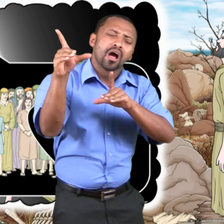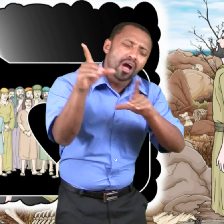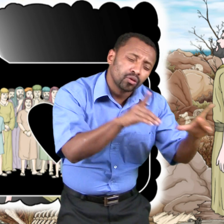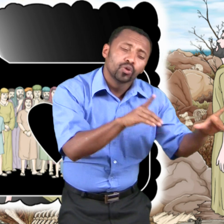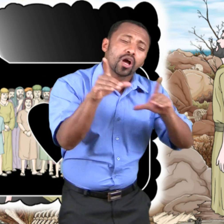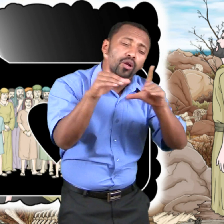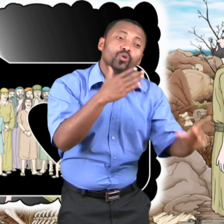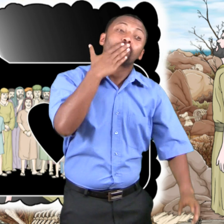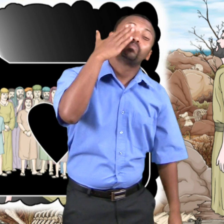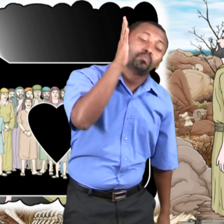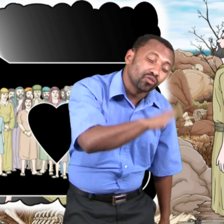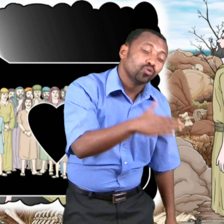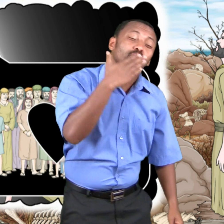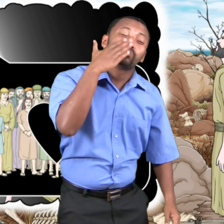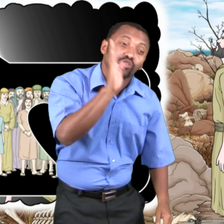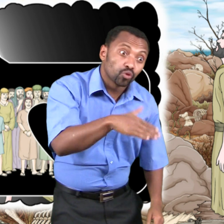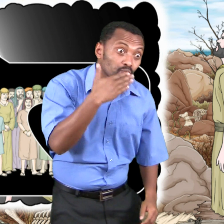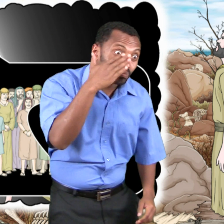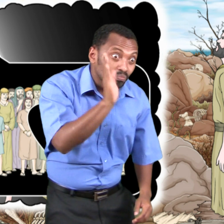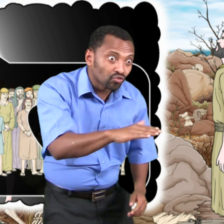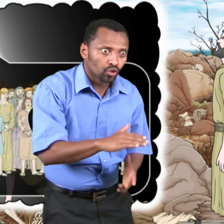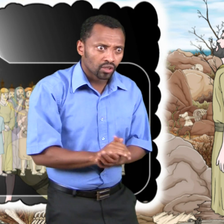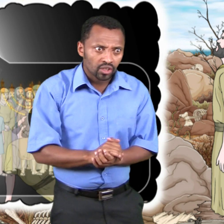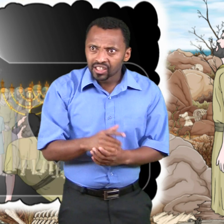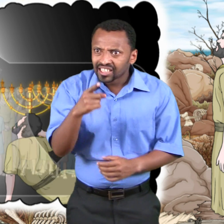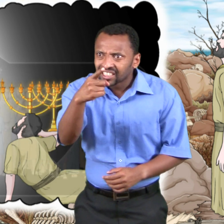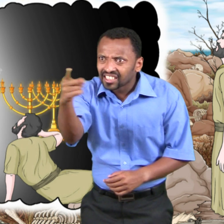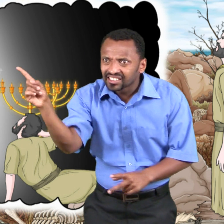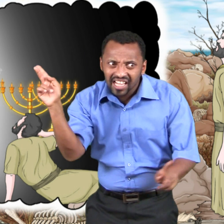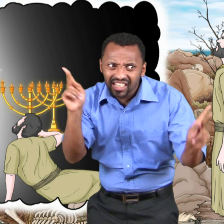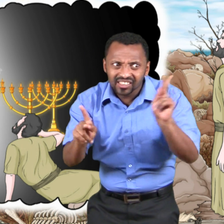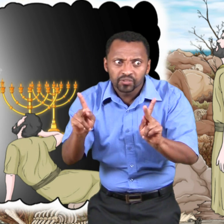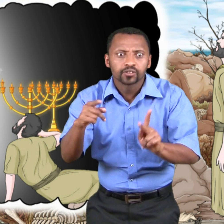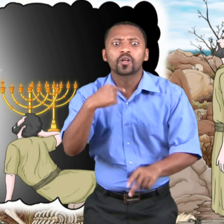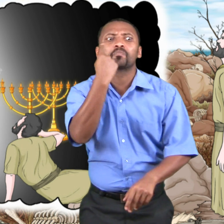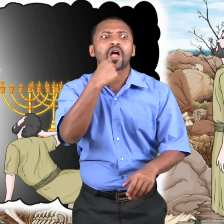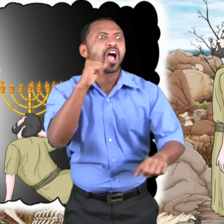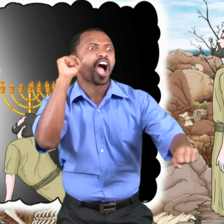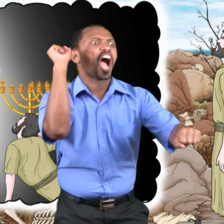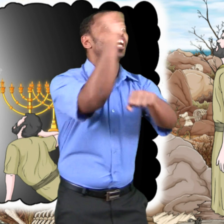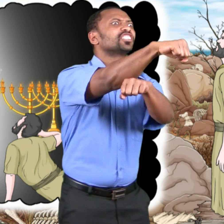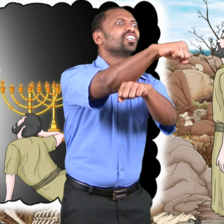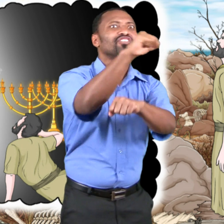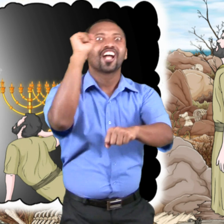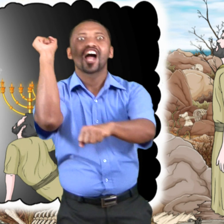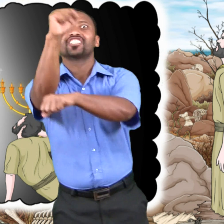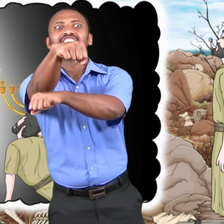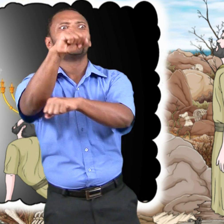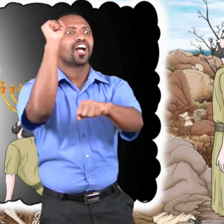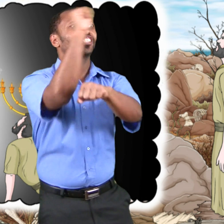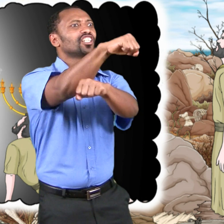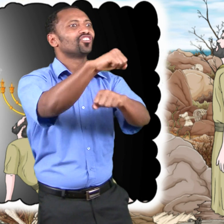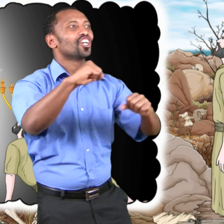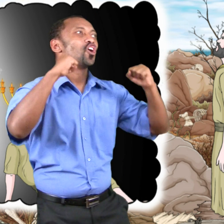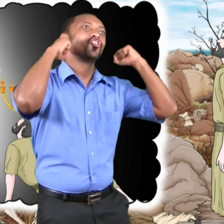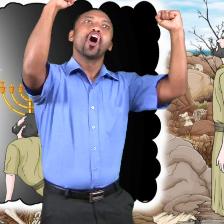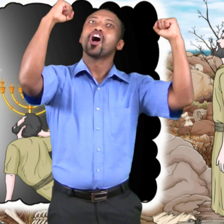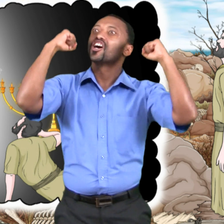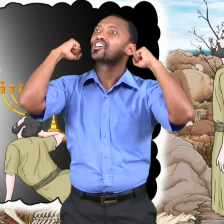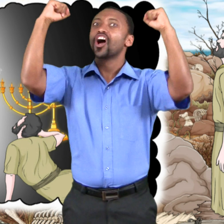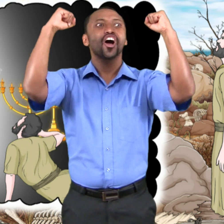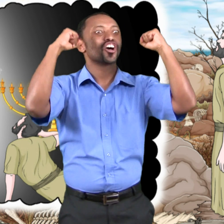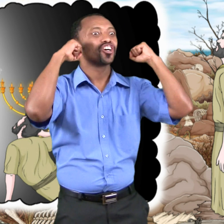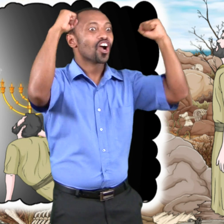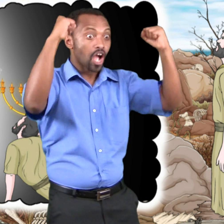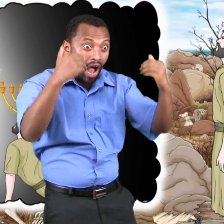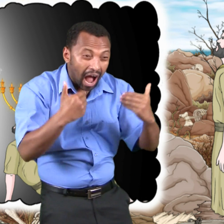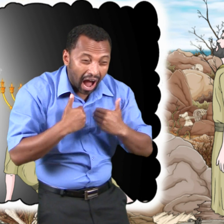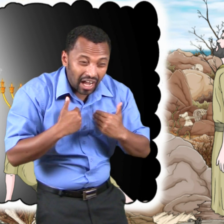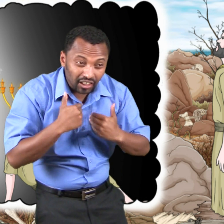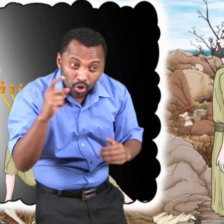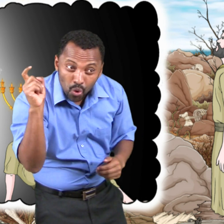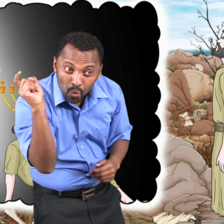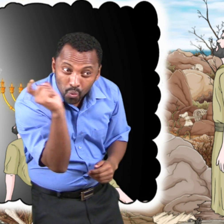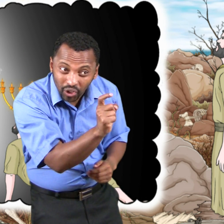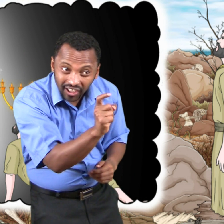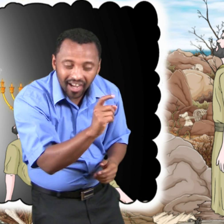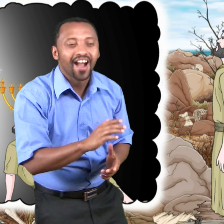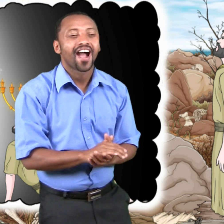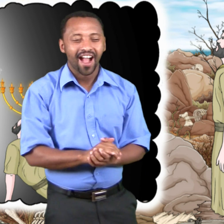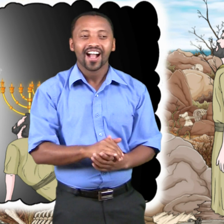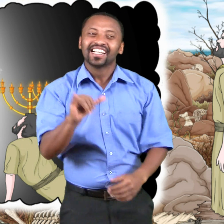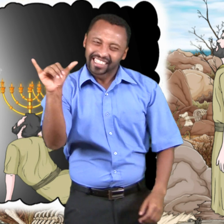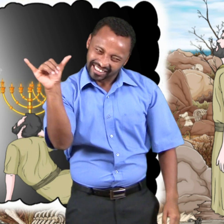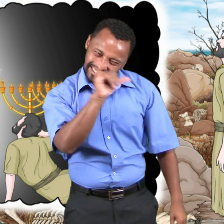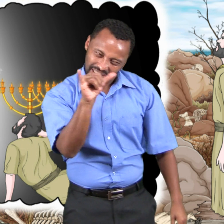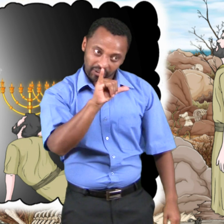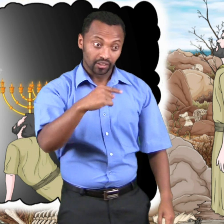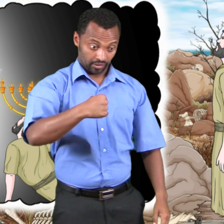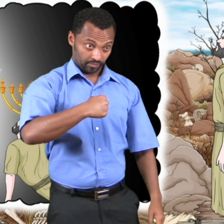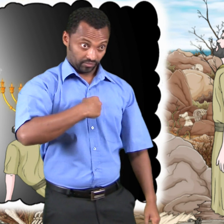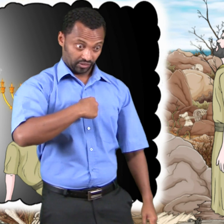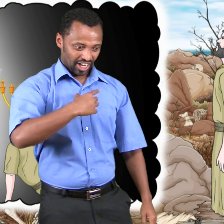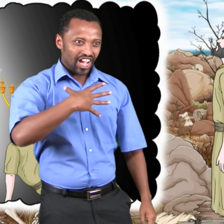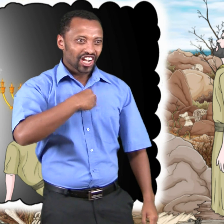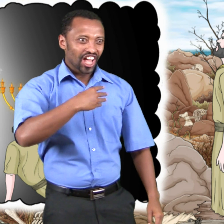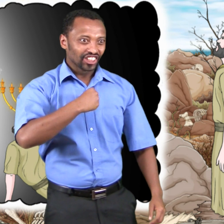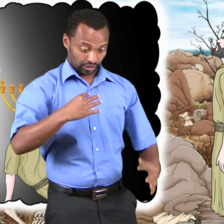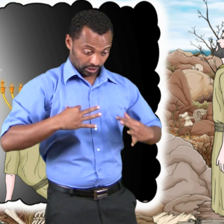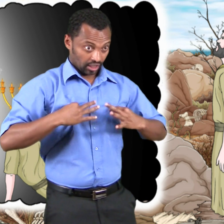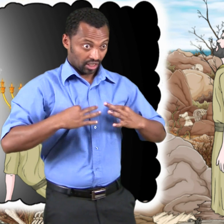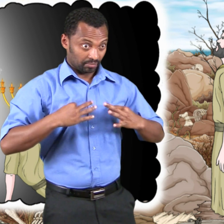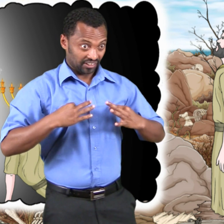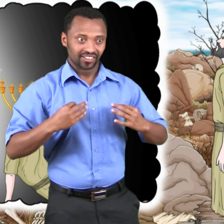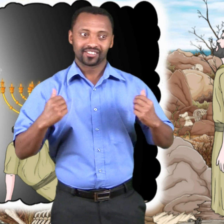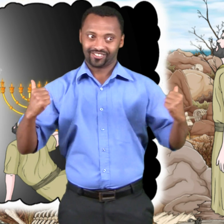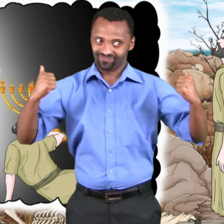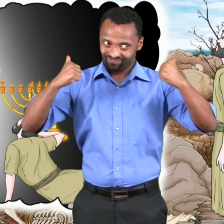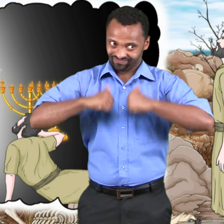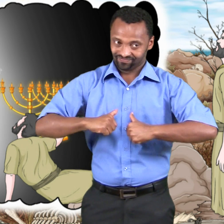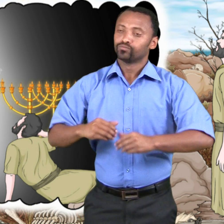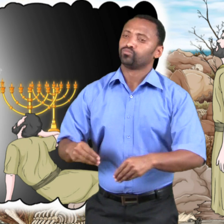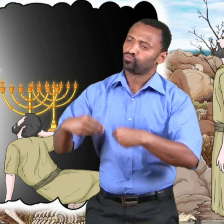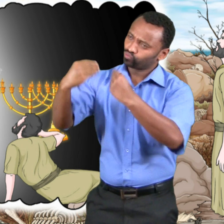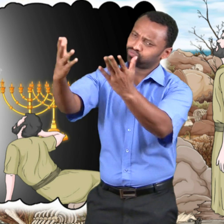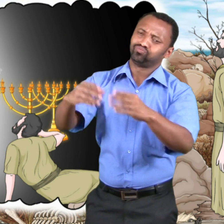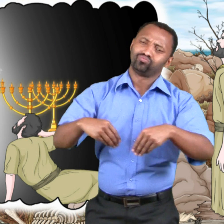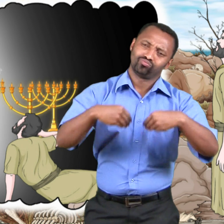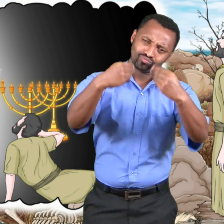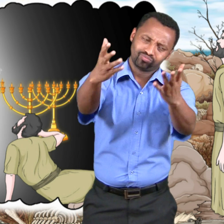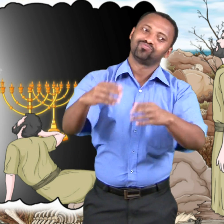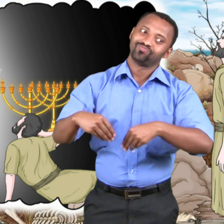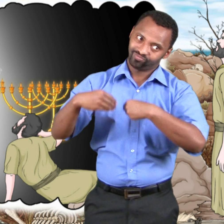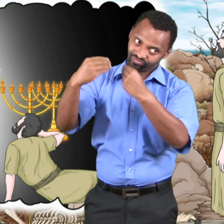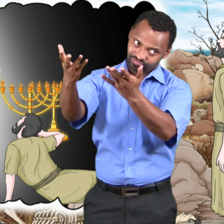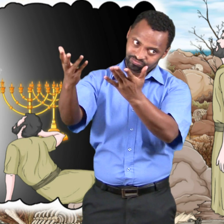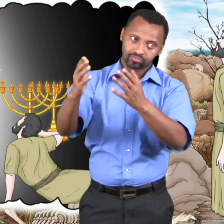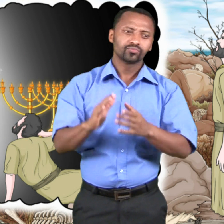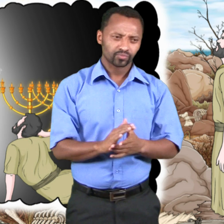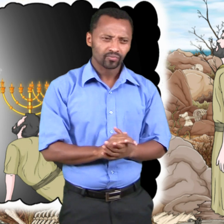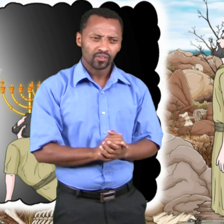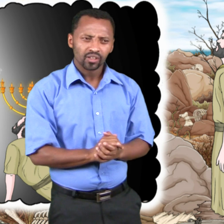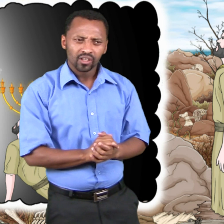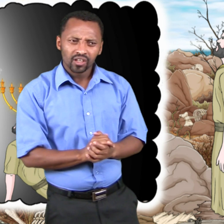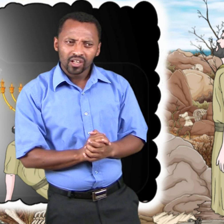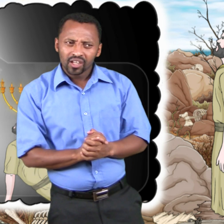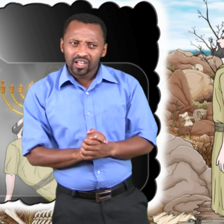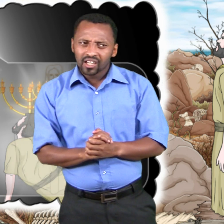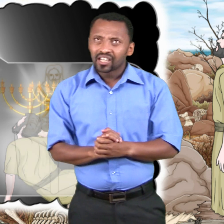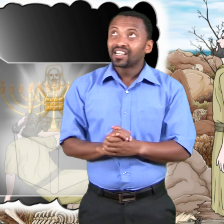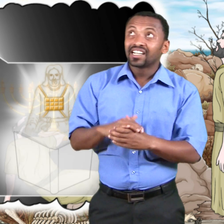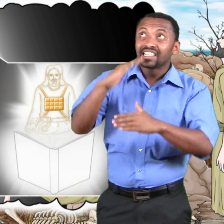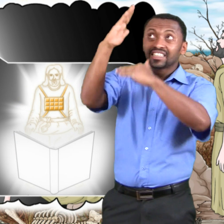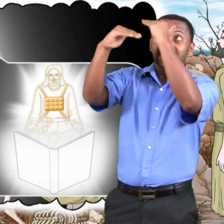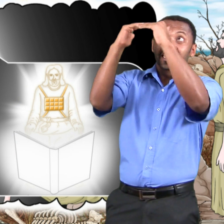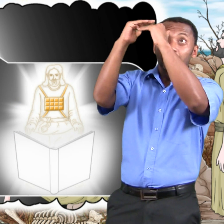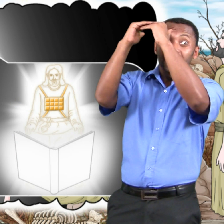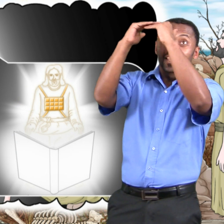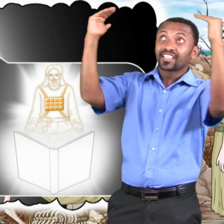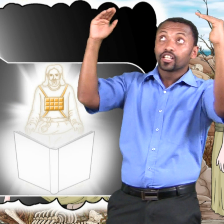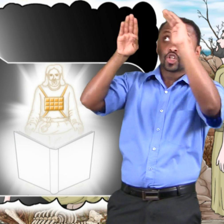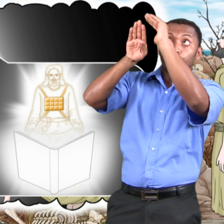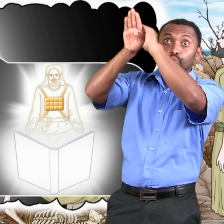Like them, he who overcomes will be dressed in white.